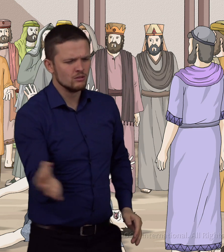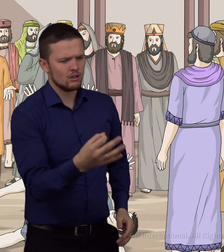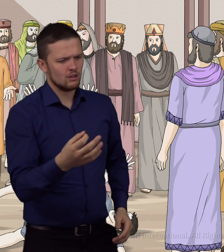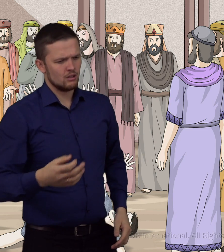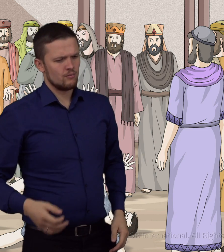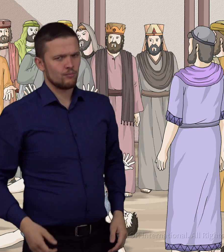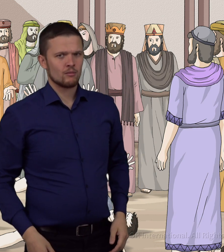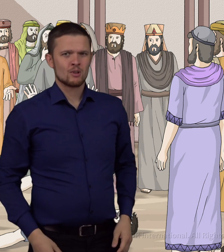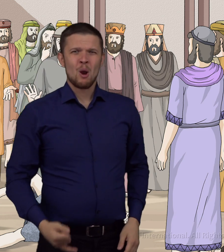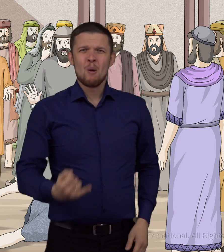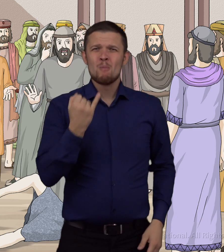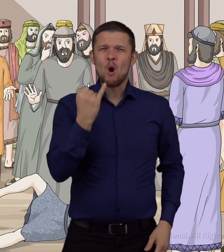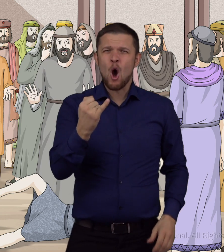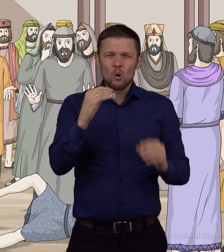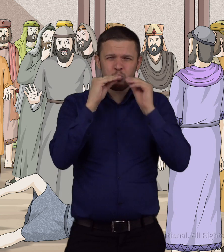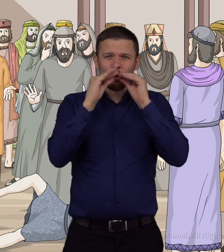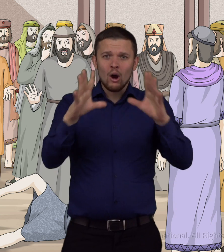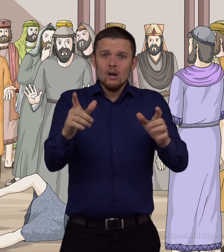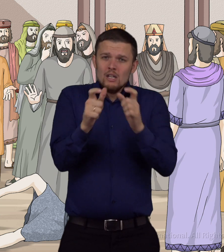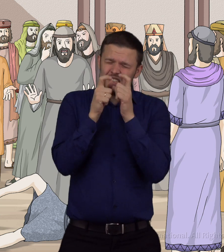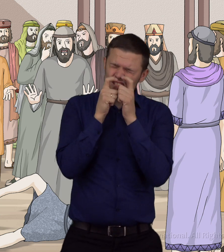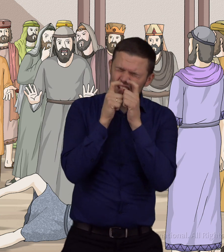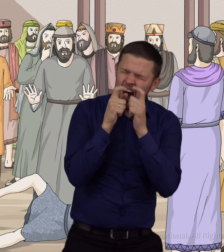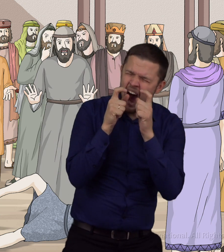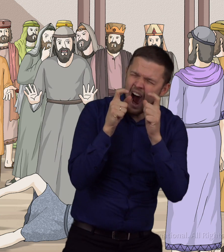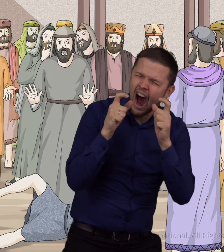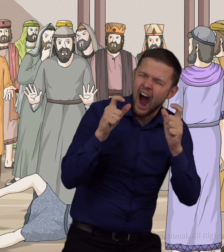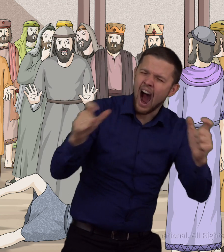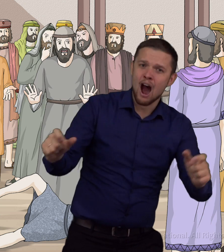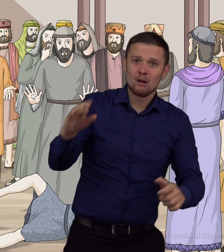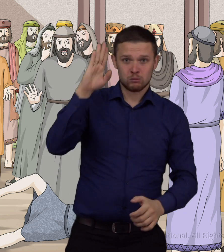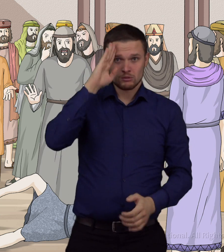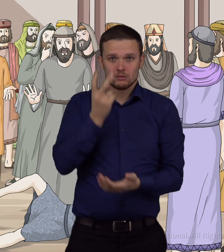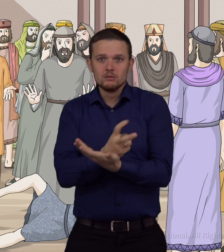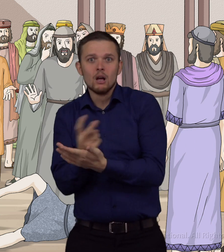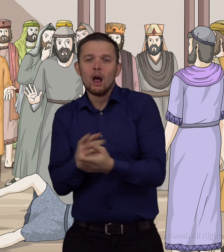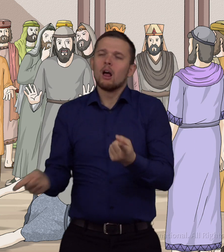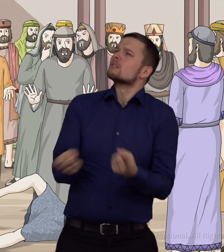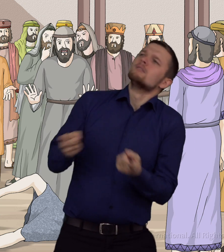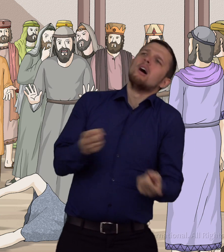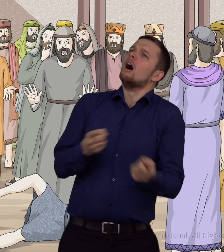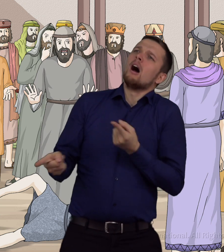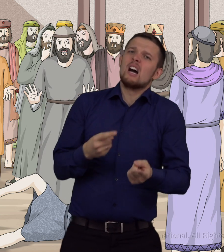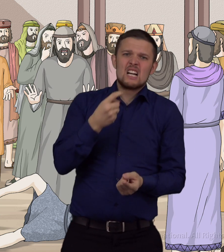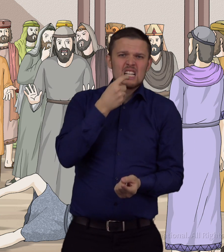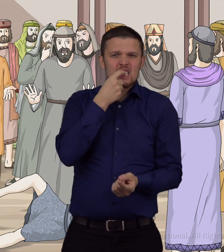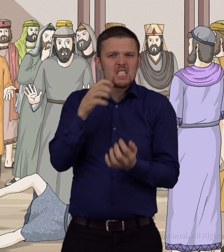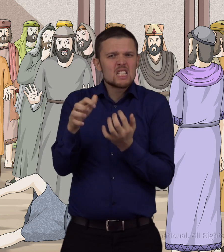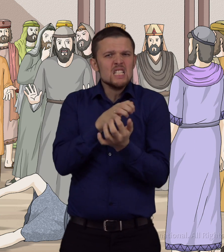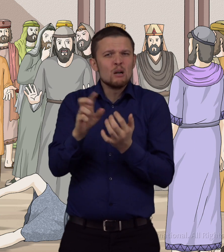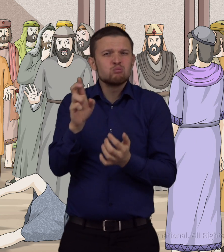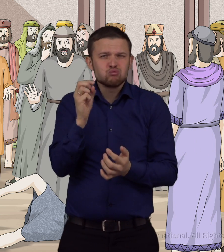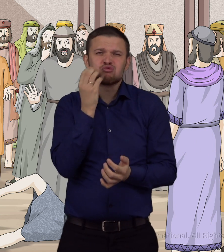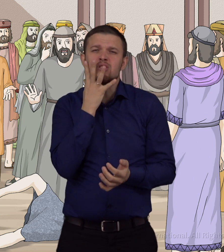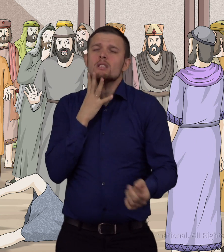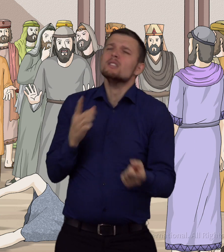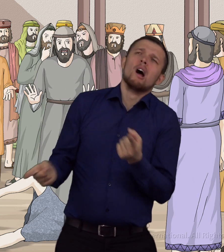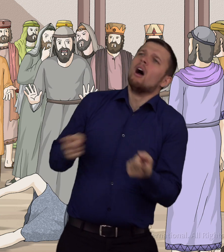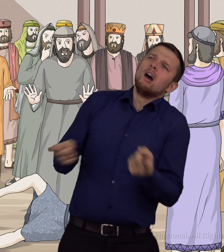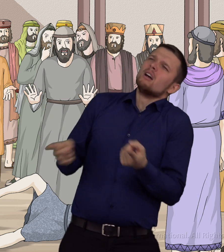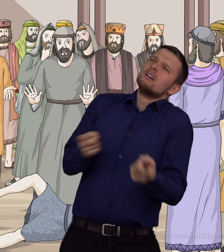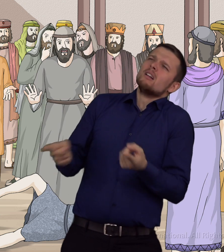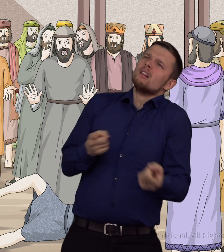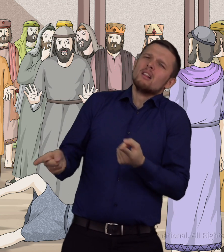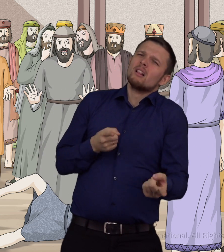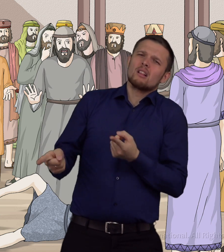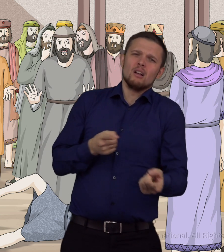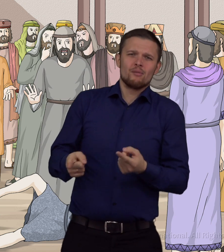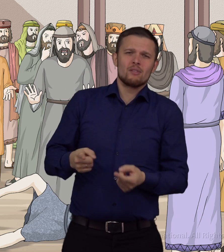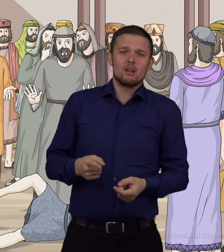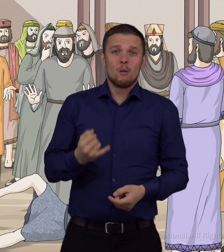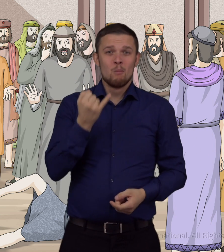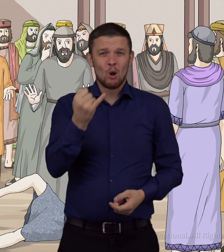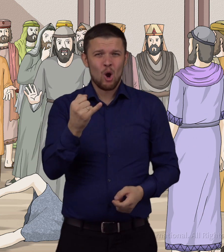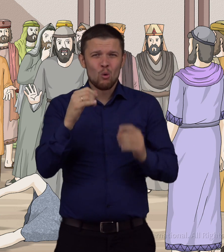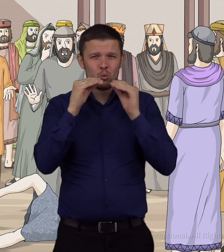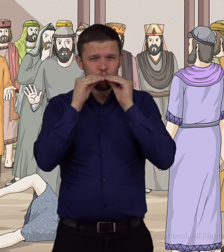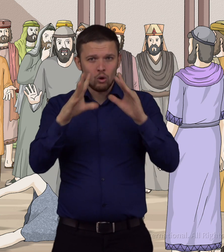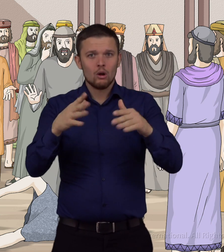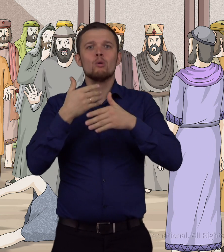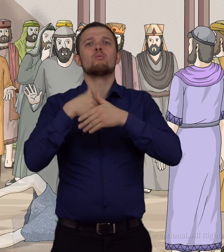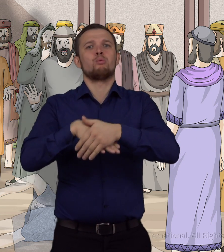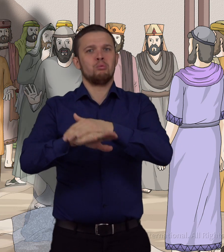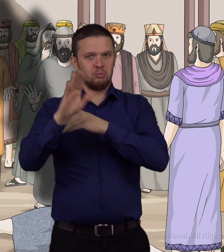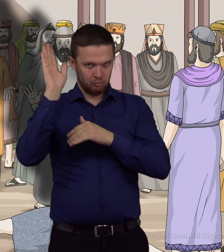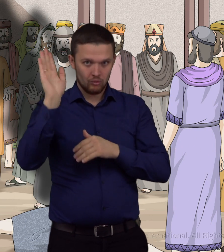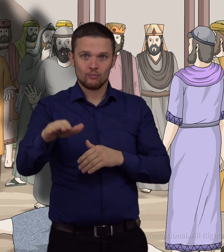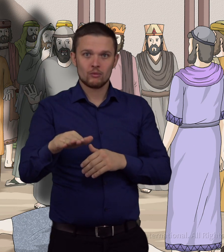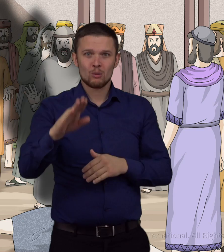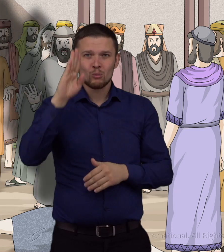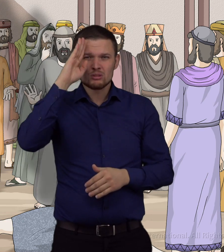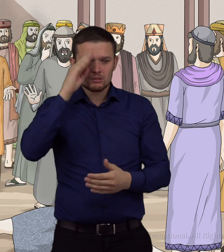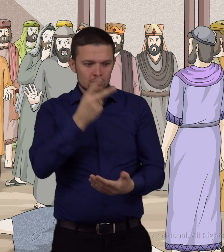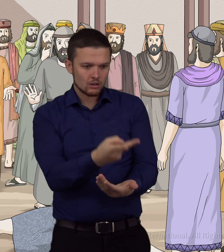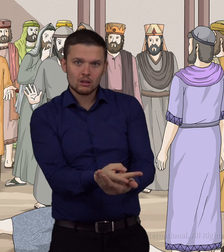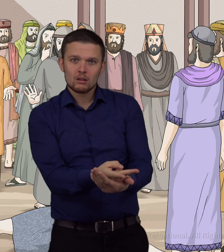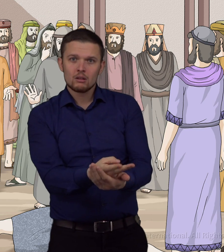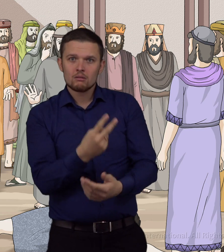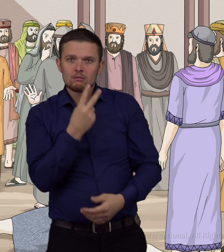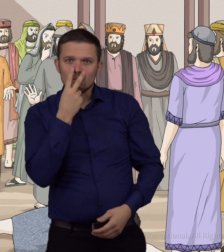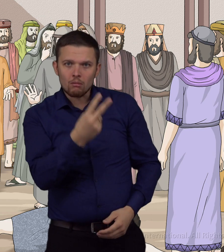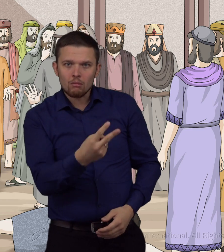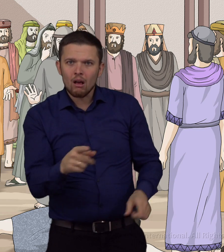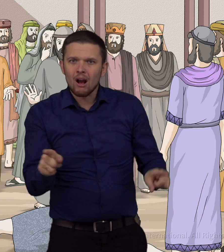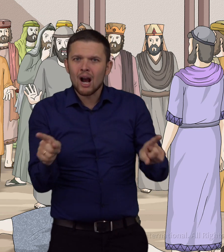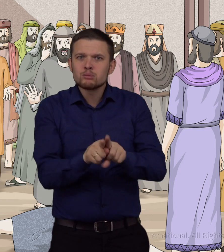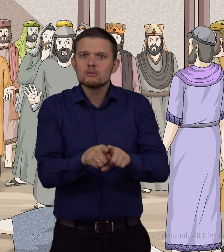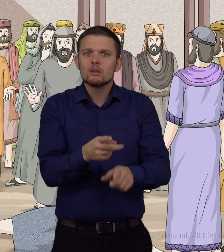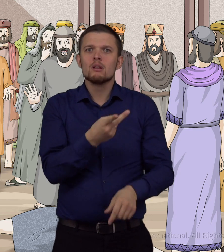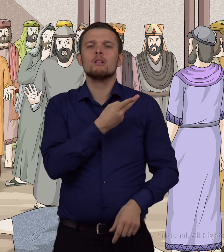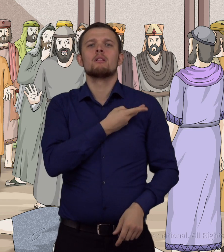After shrieking and convulsing him violently, the spirit came out.